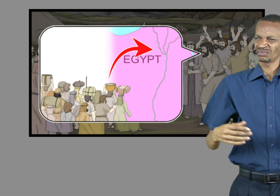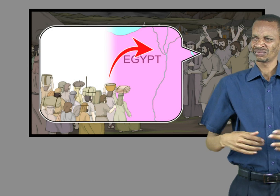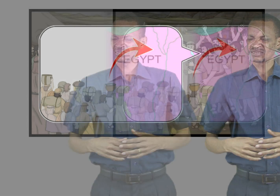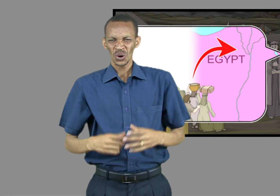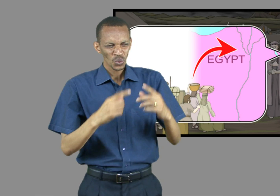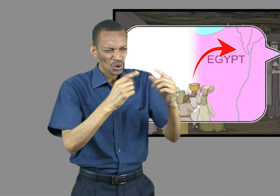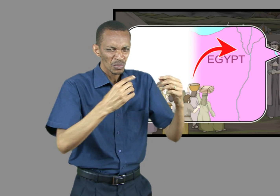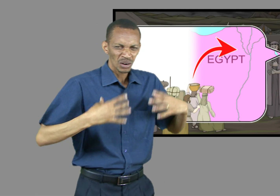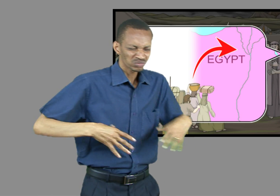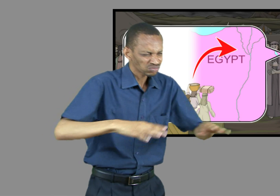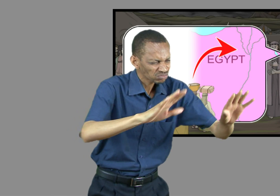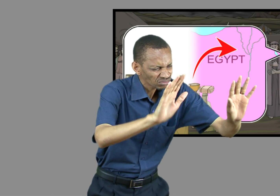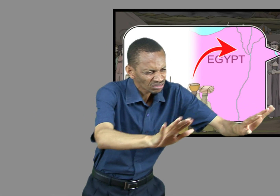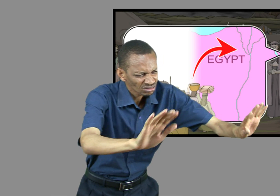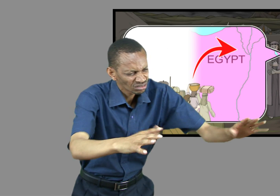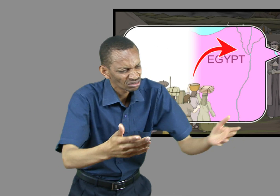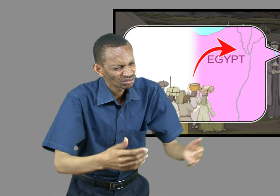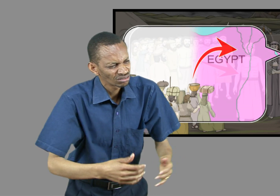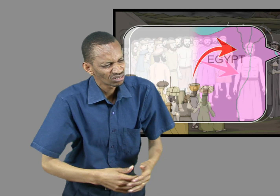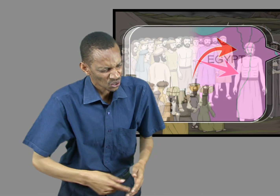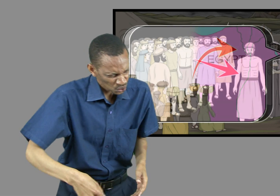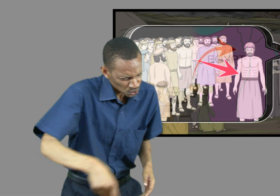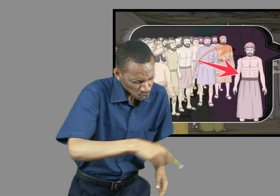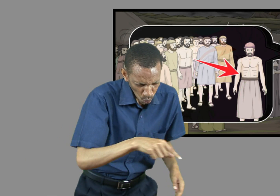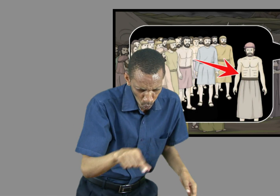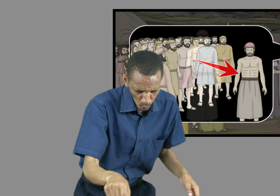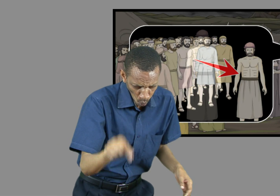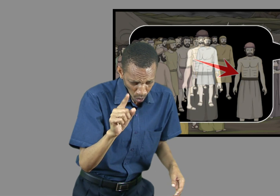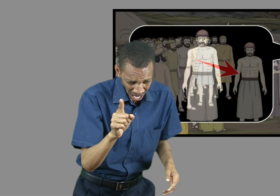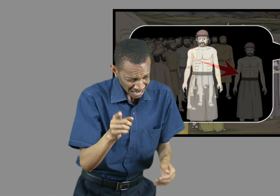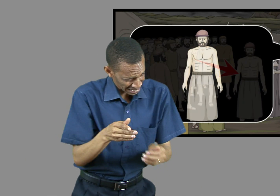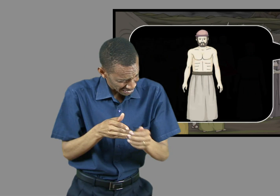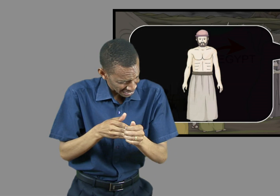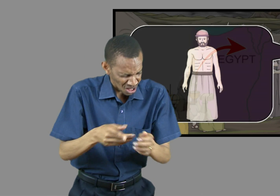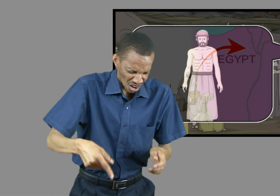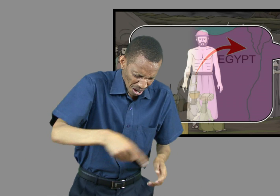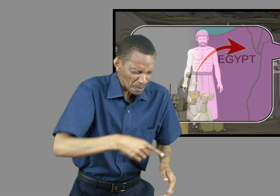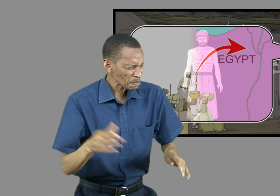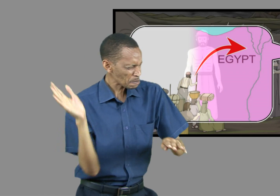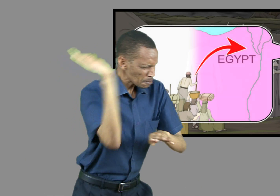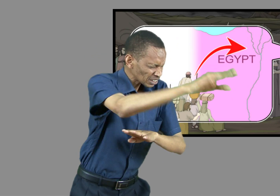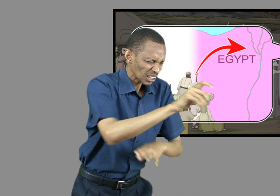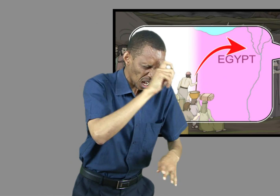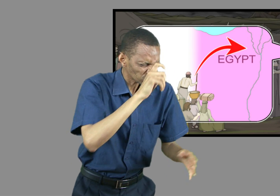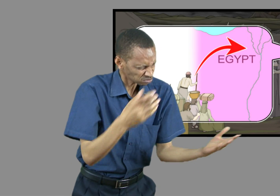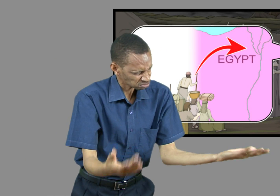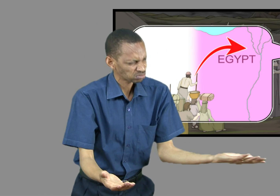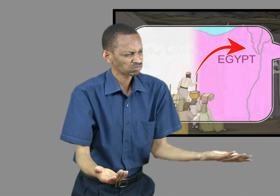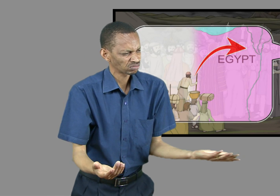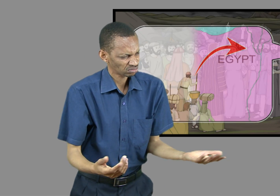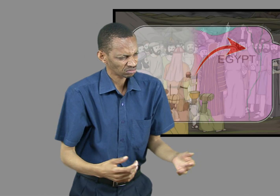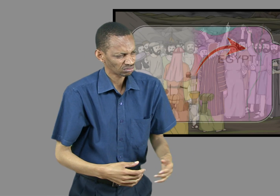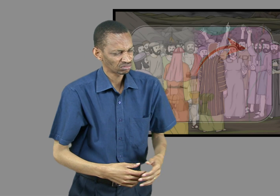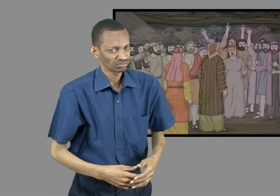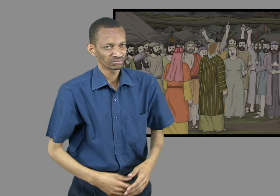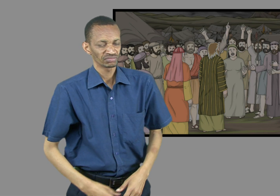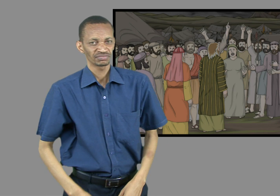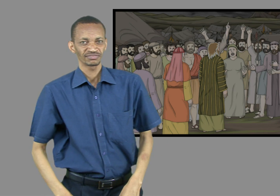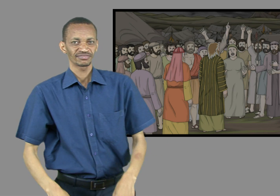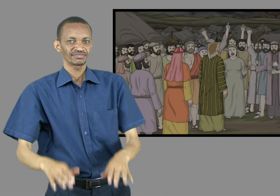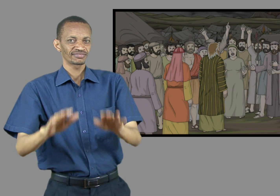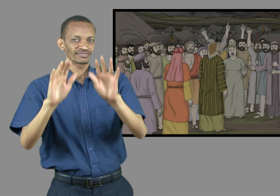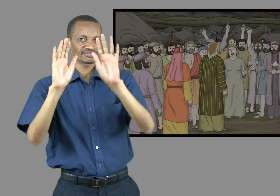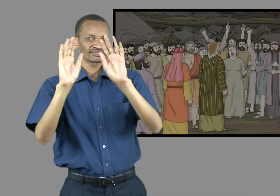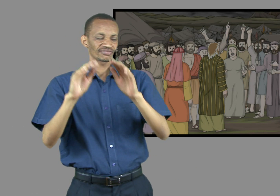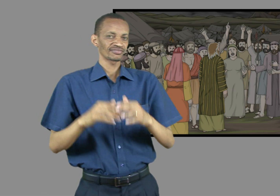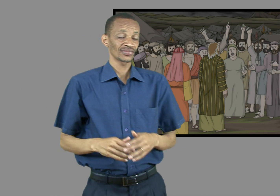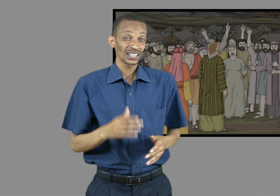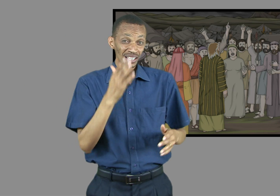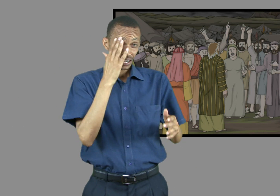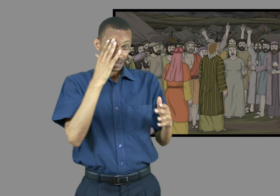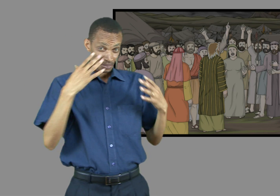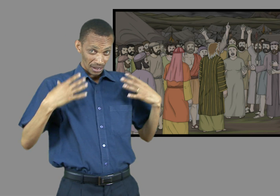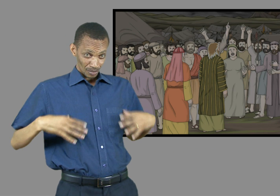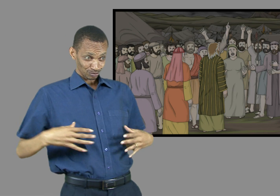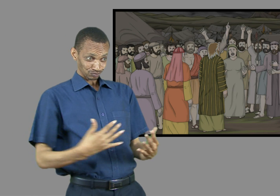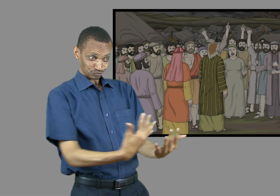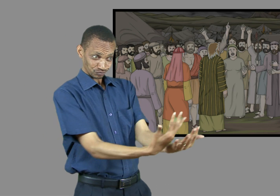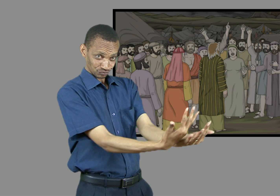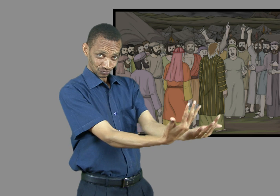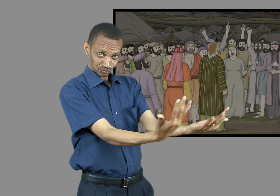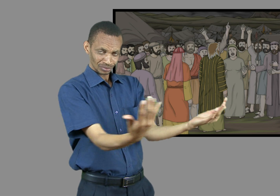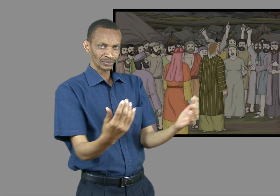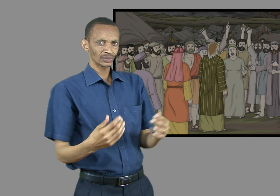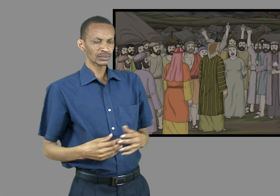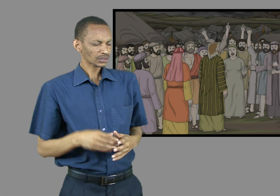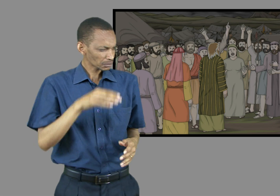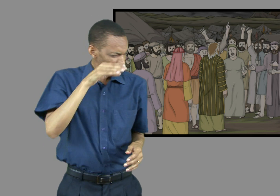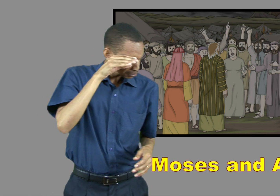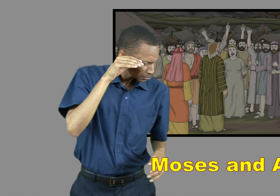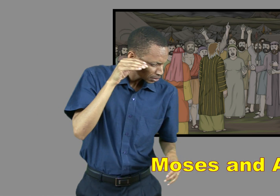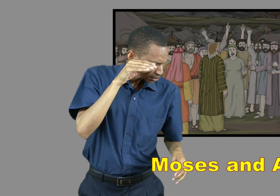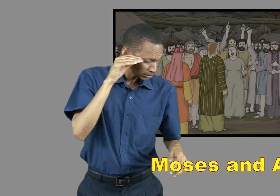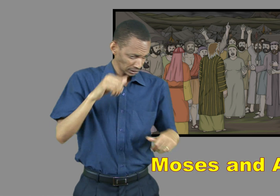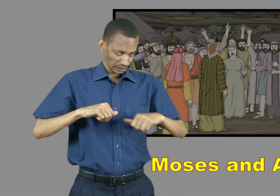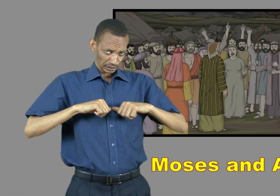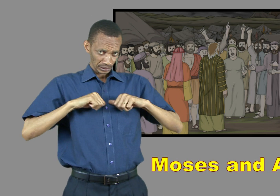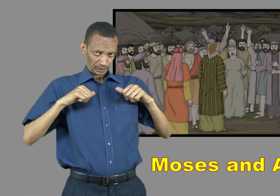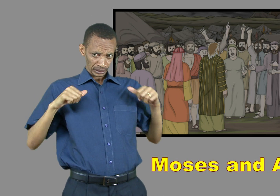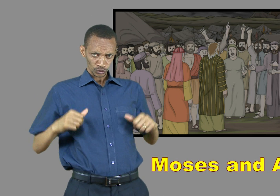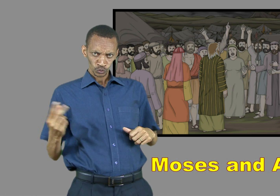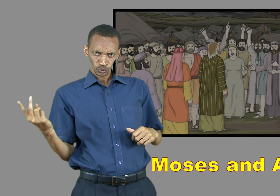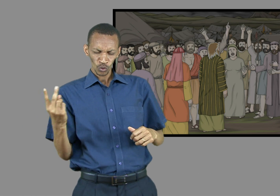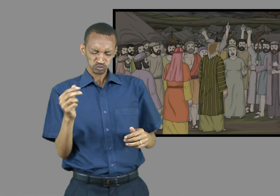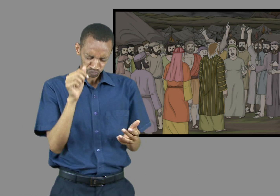So they said to one another, “Let us appoint a leader and return to Egypt.”